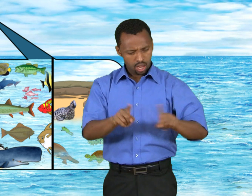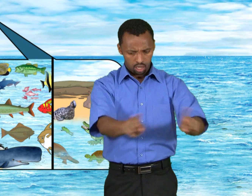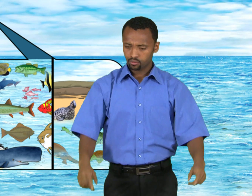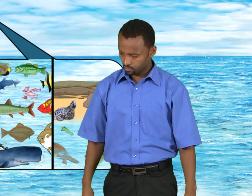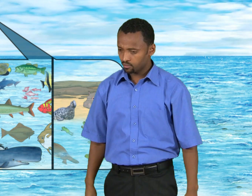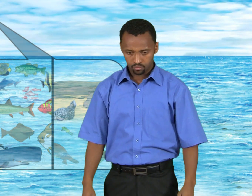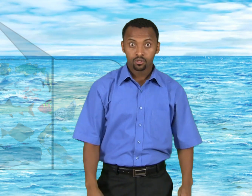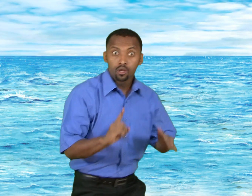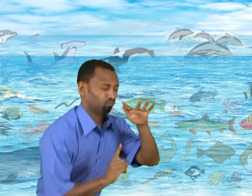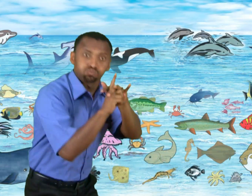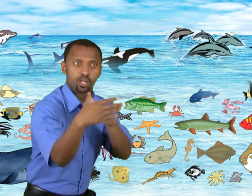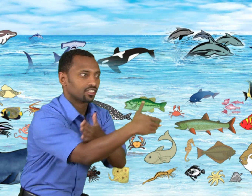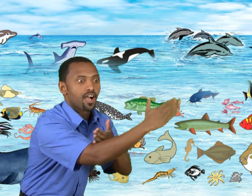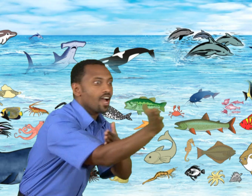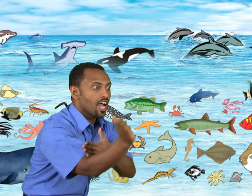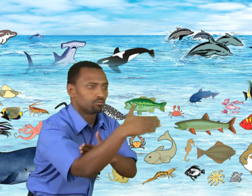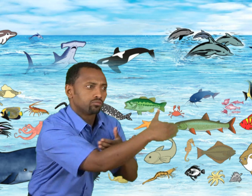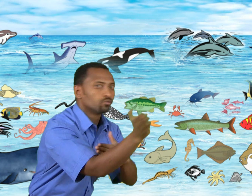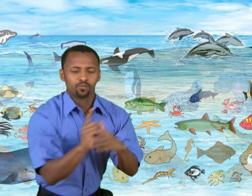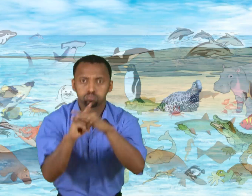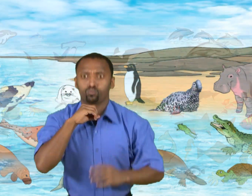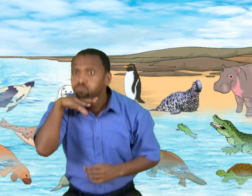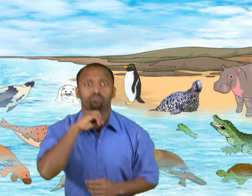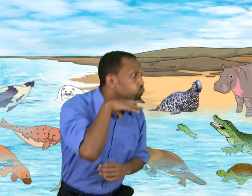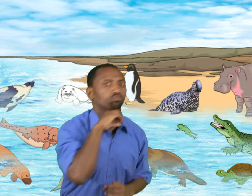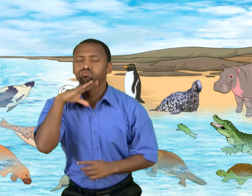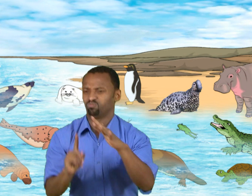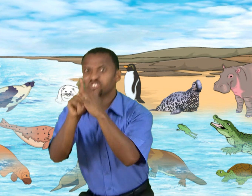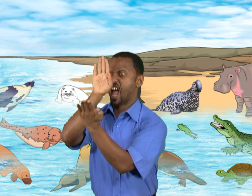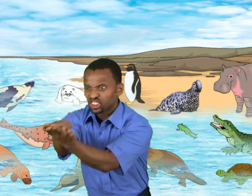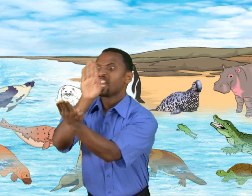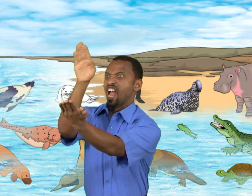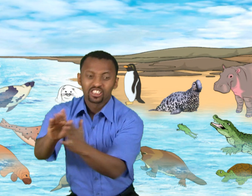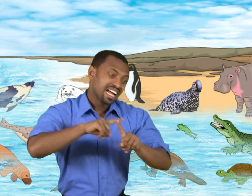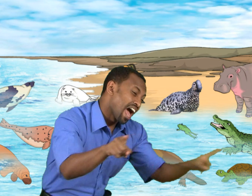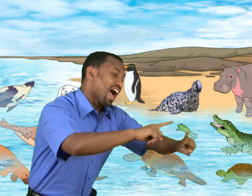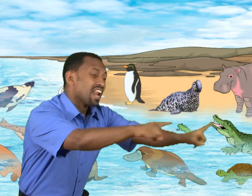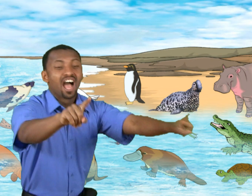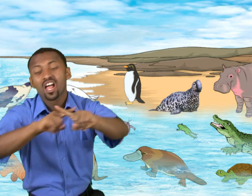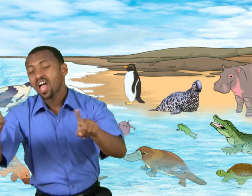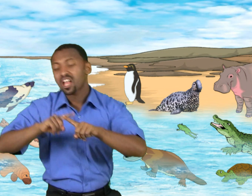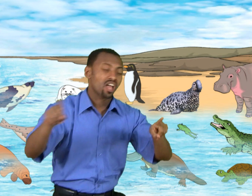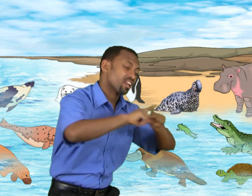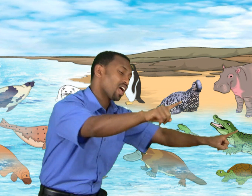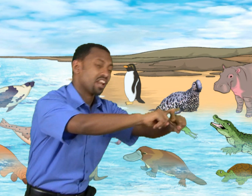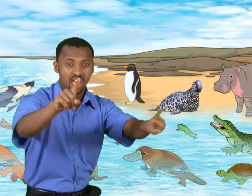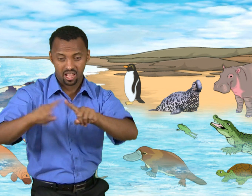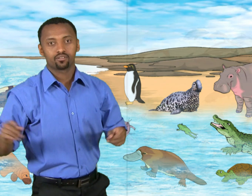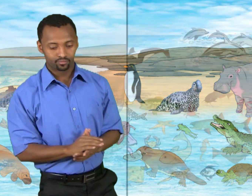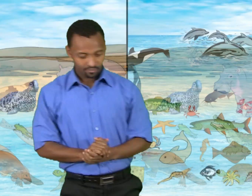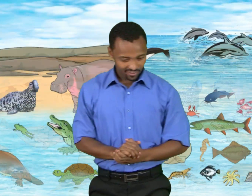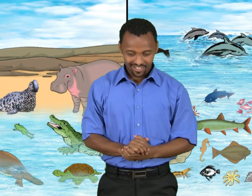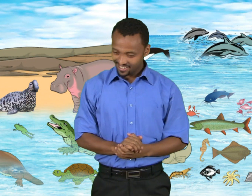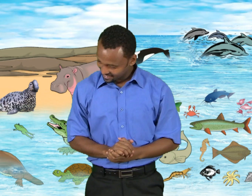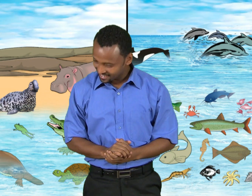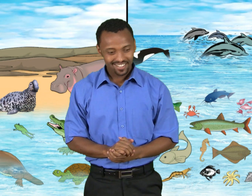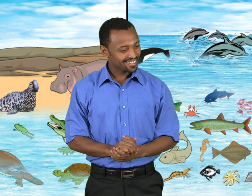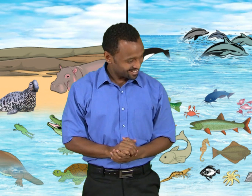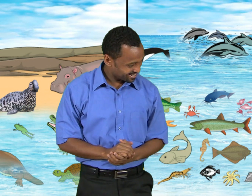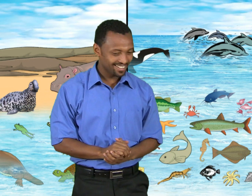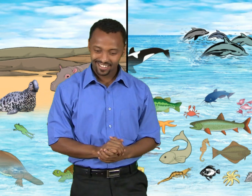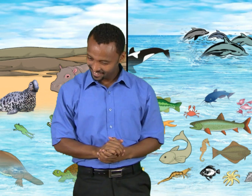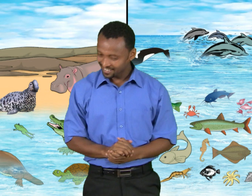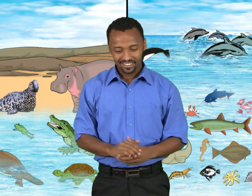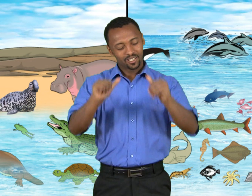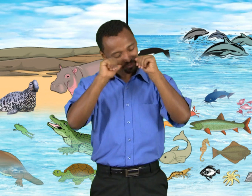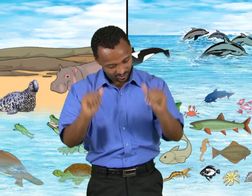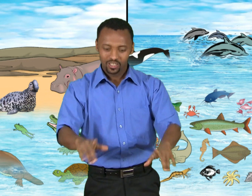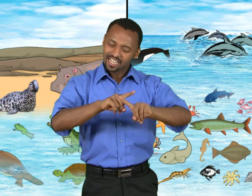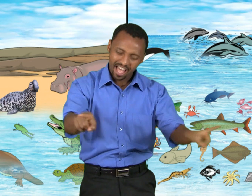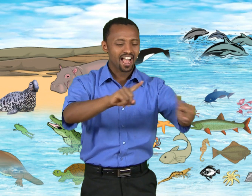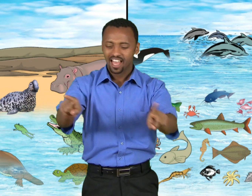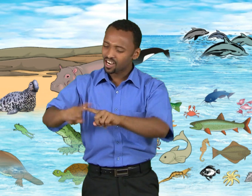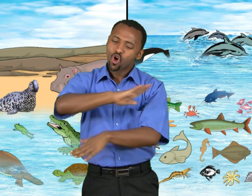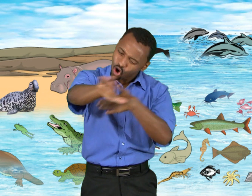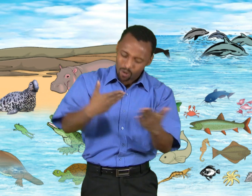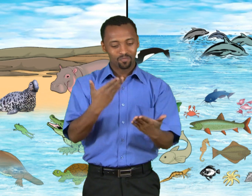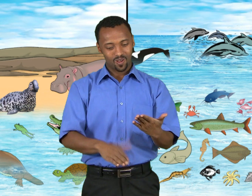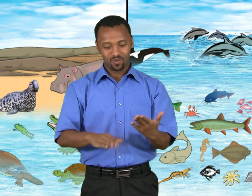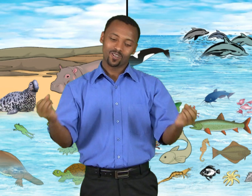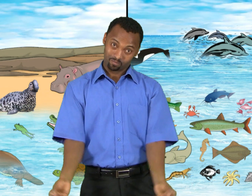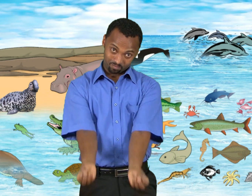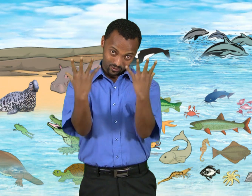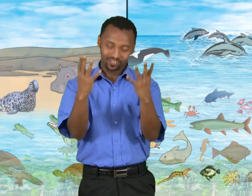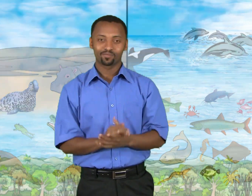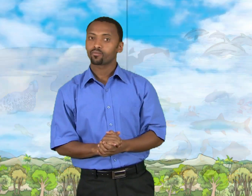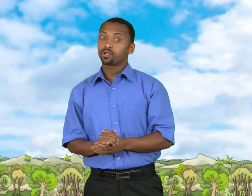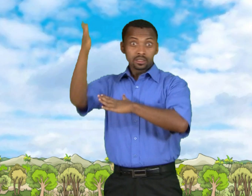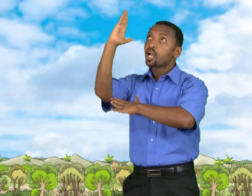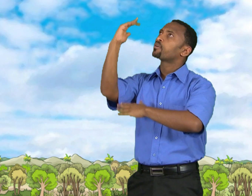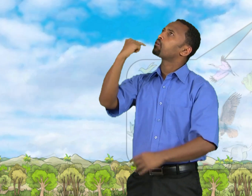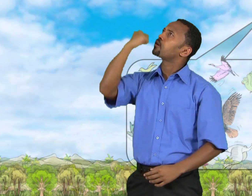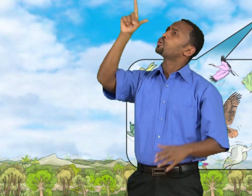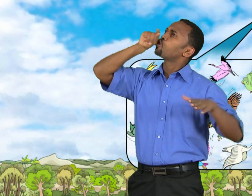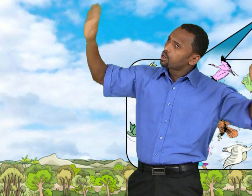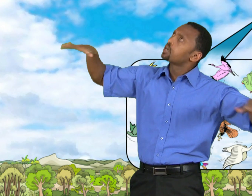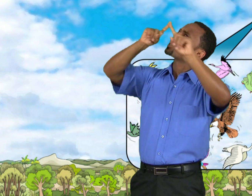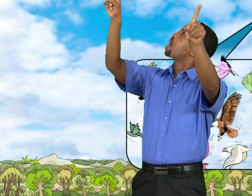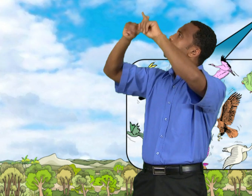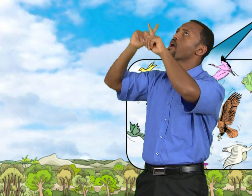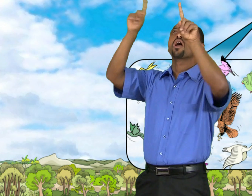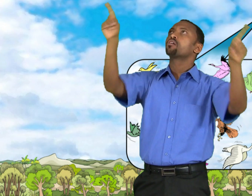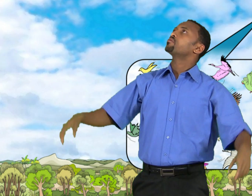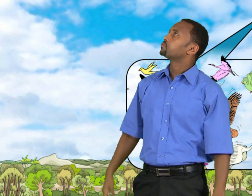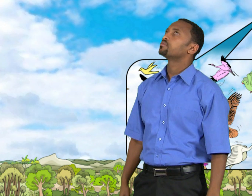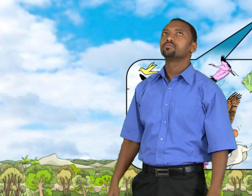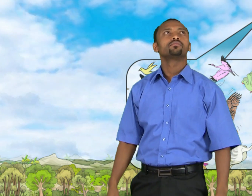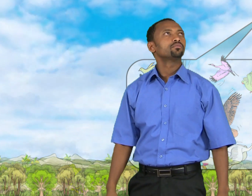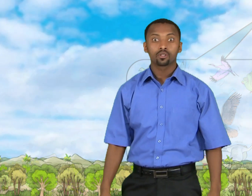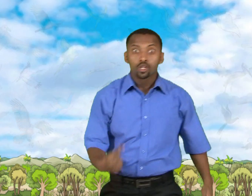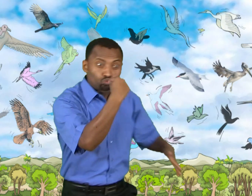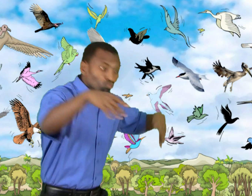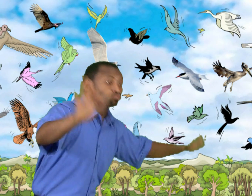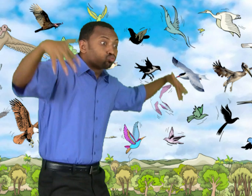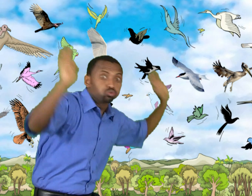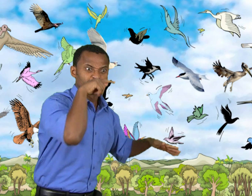So God created the great sea creatures and every living thing that moves, with which the waters teemed according to their kinds, and every bird of flight after its kind.